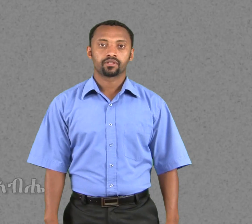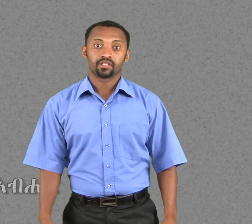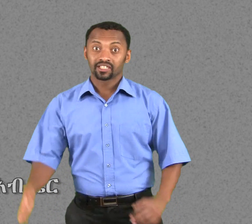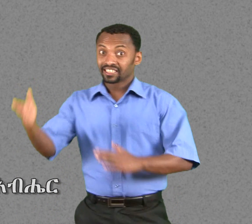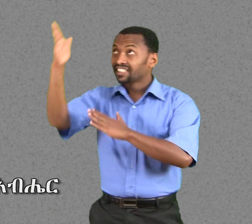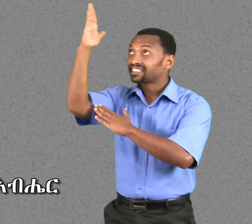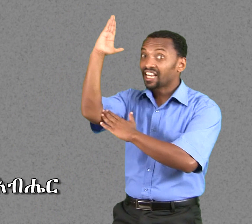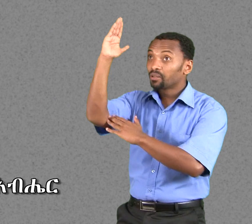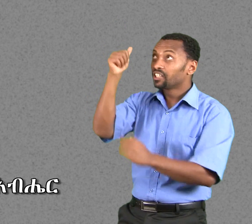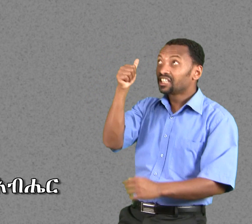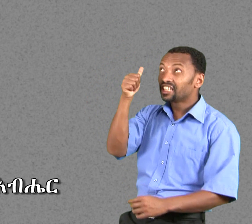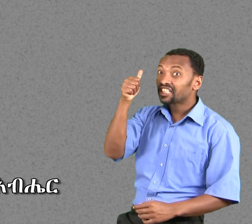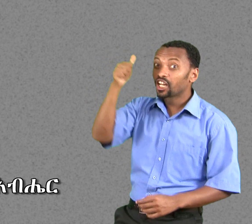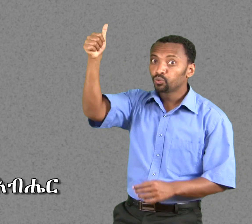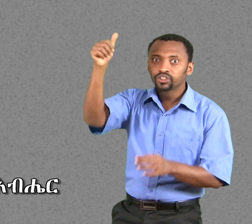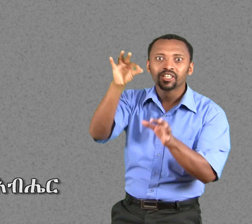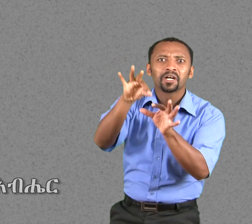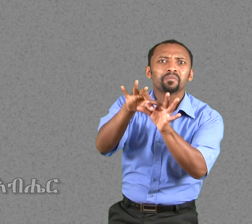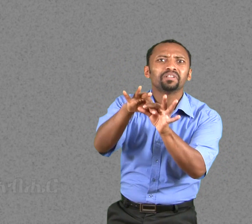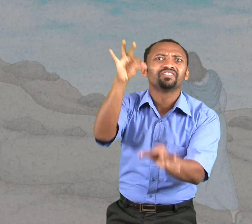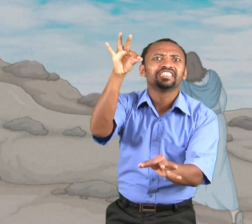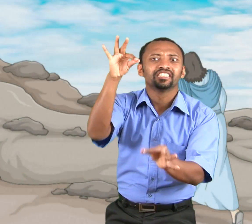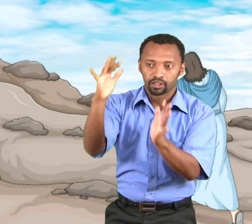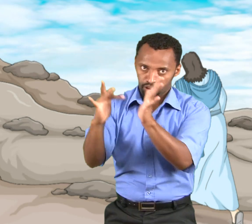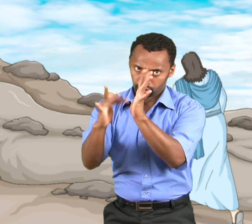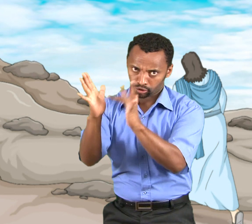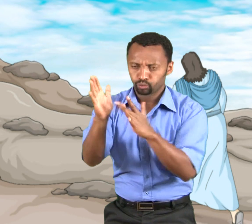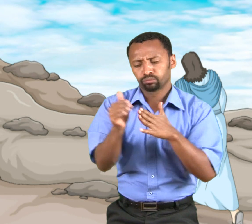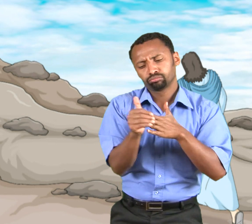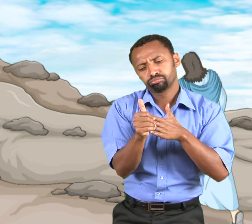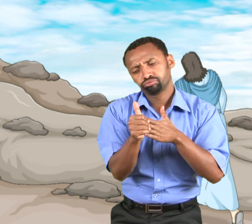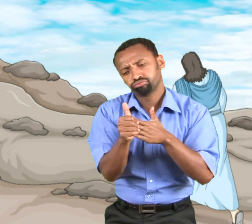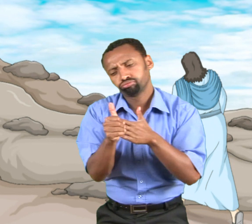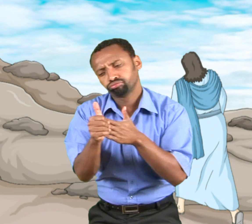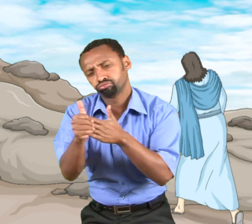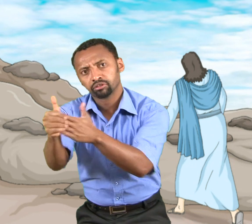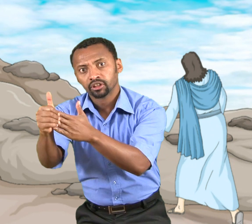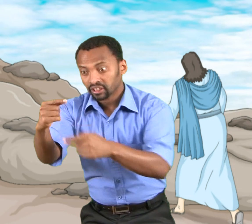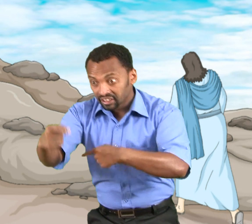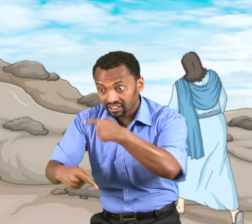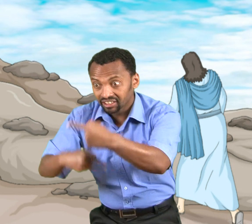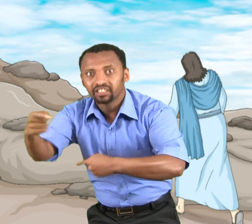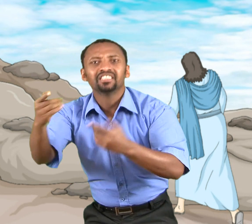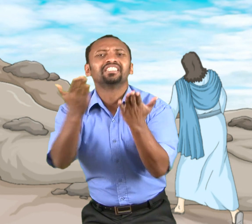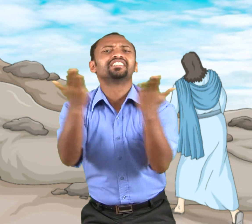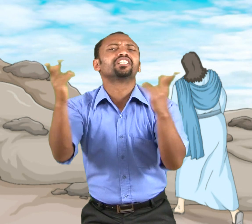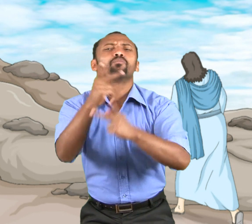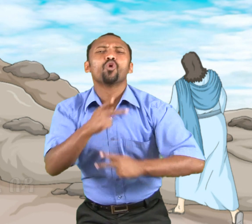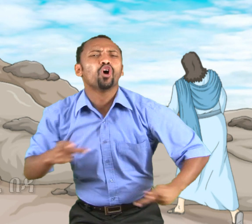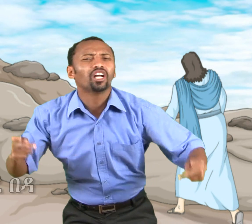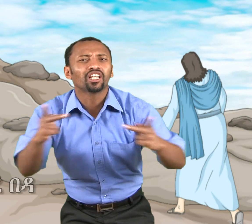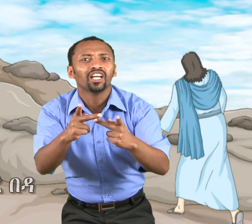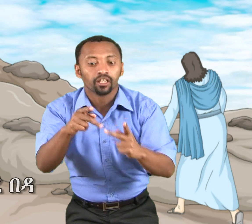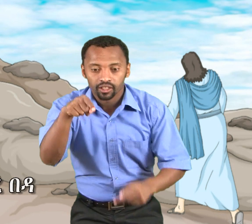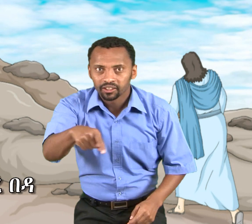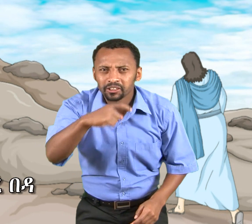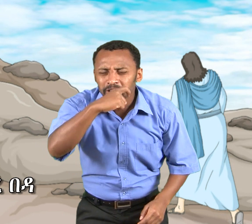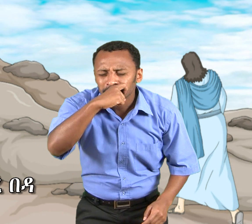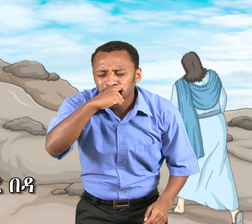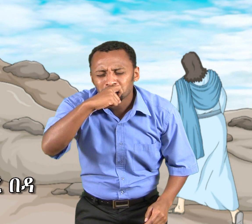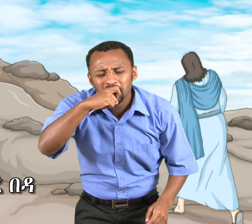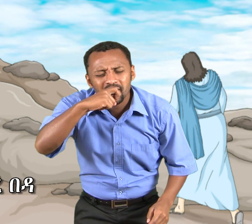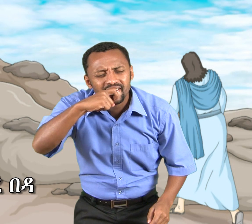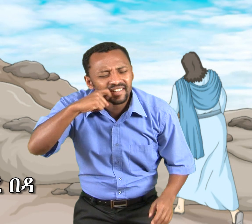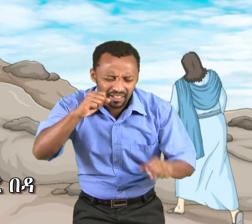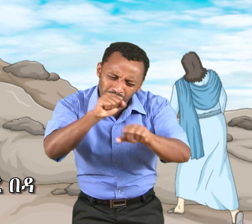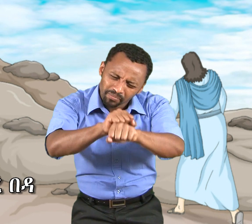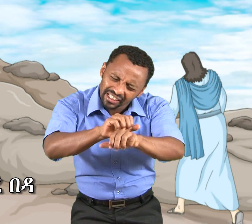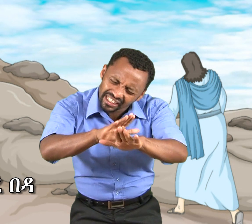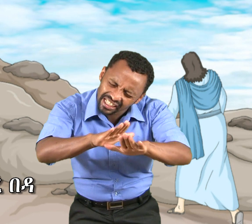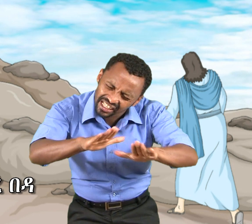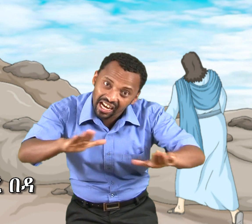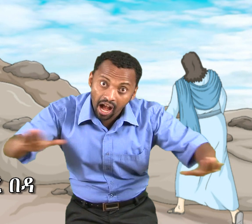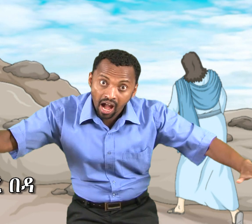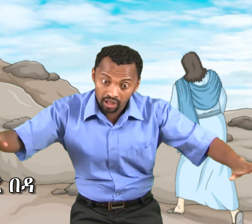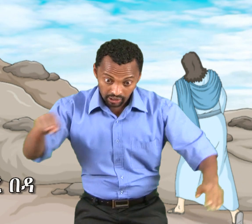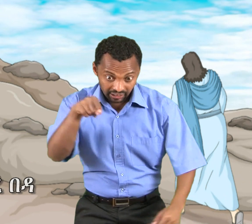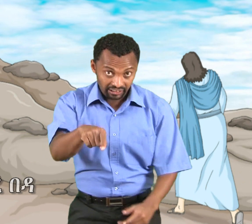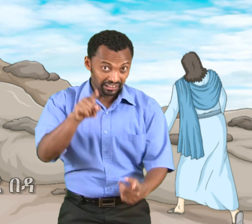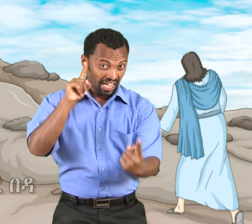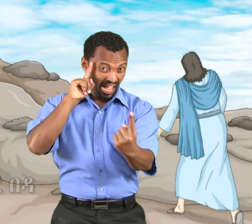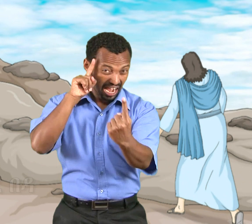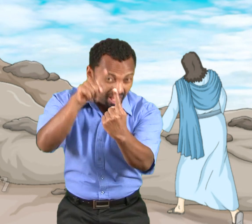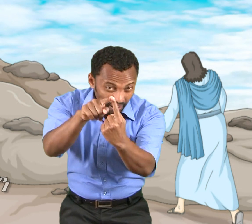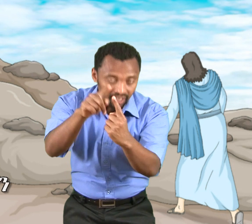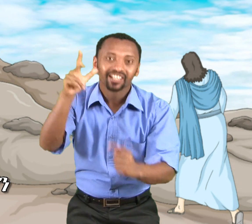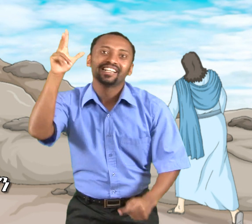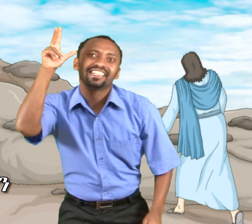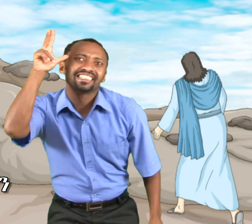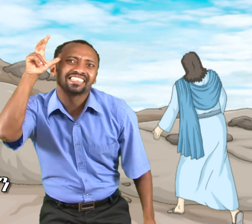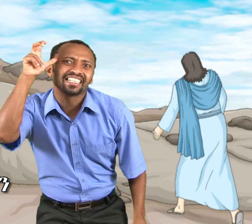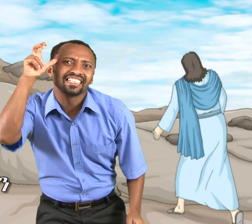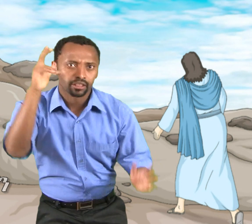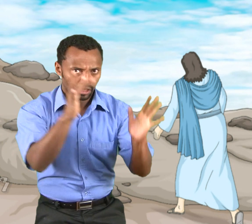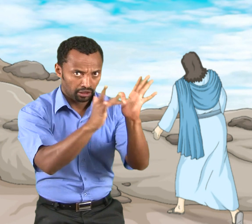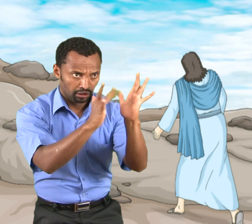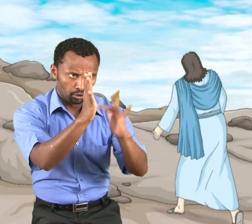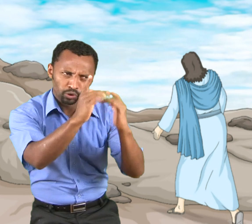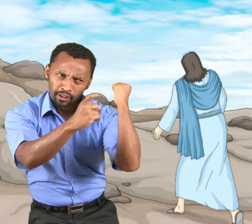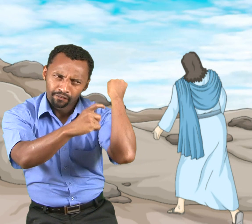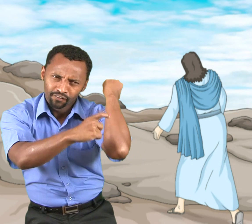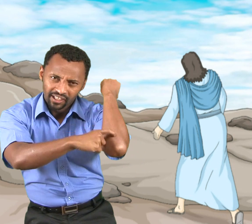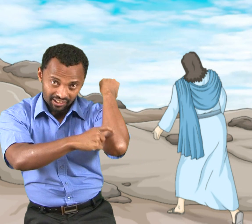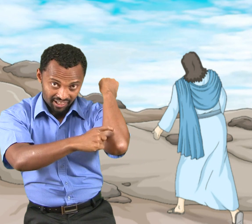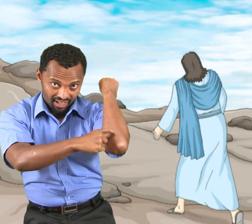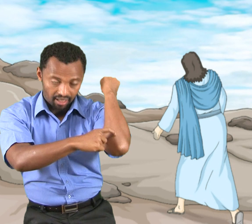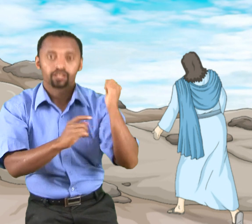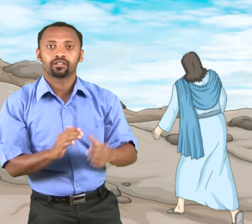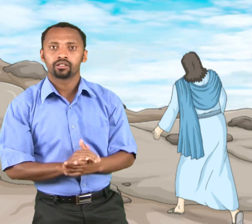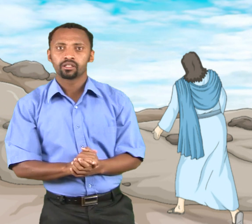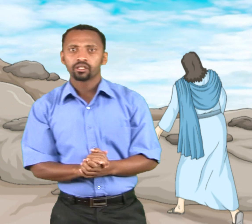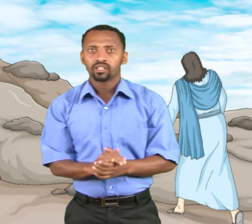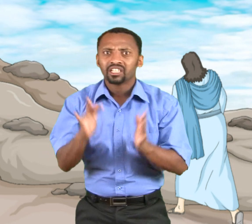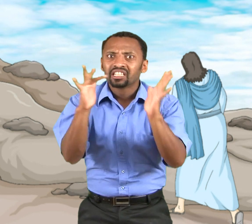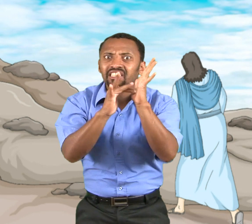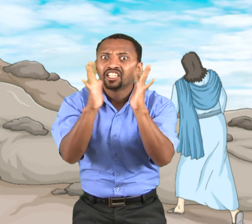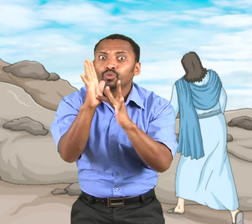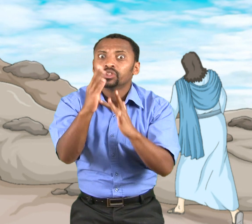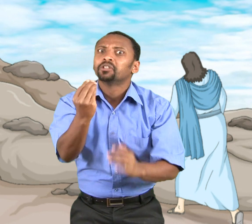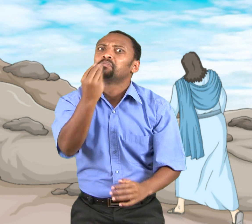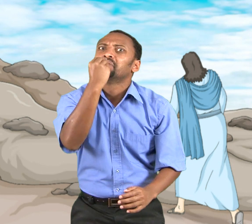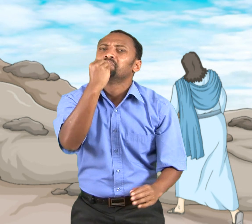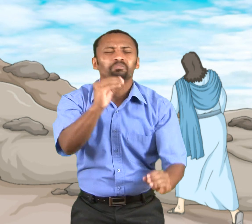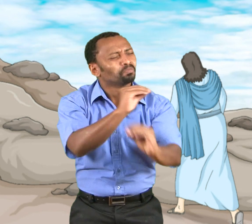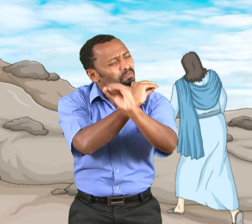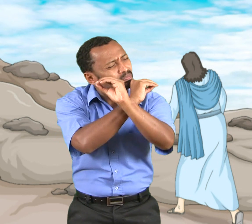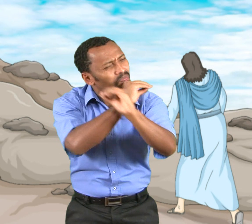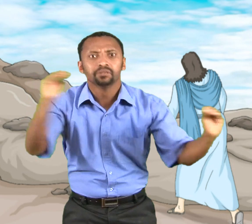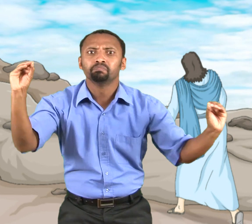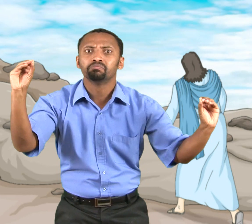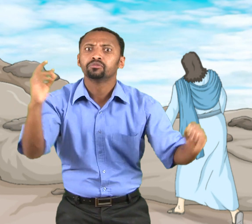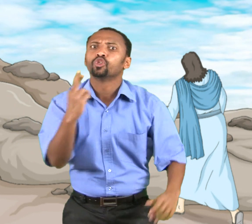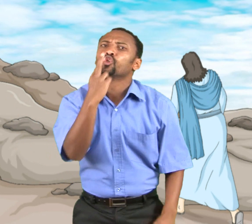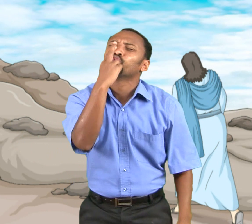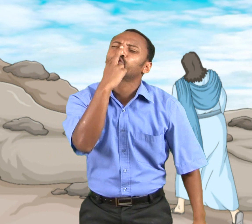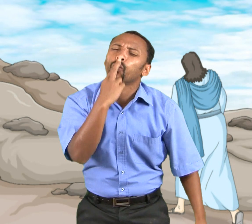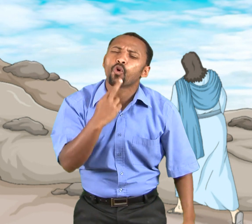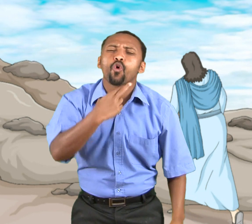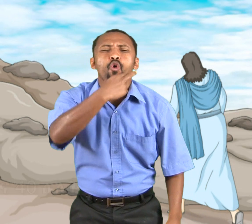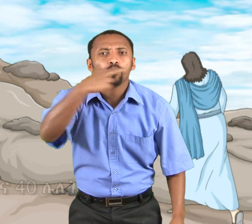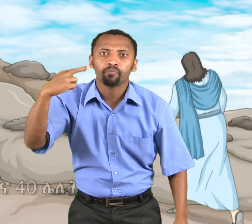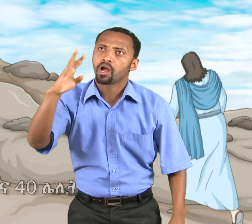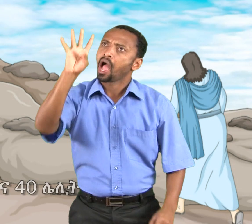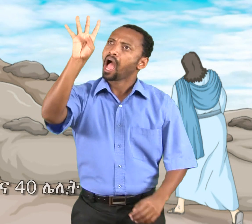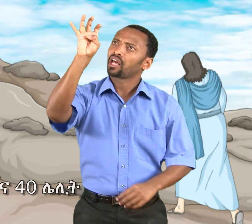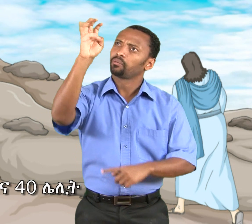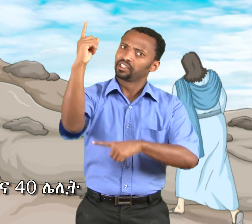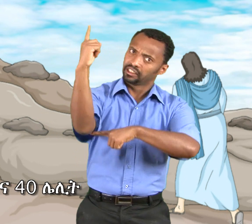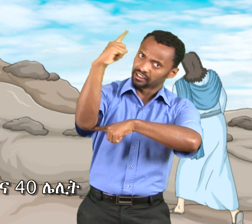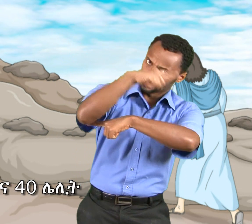Then Jesus was led by the Spirit into the wilderness to be tempted by the devil.